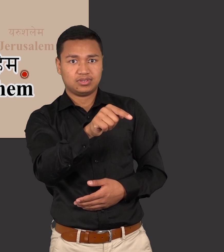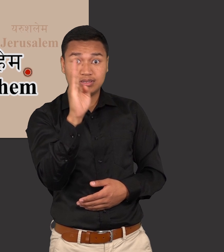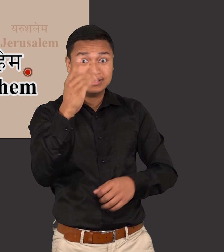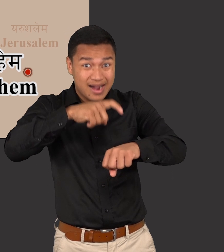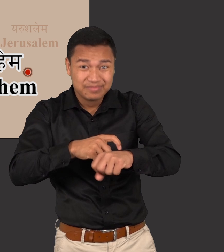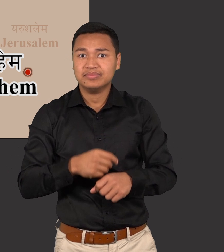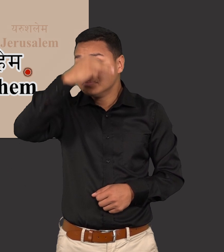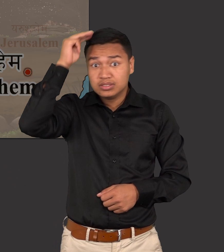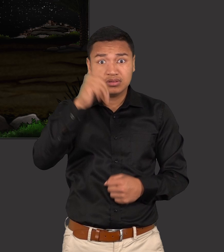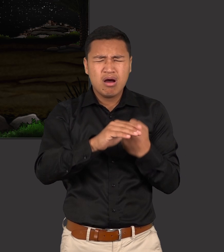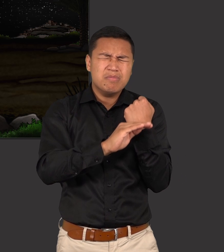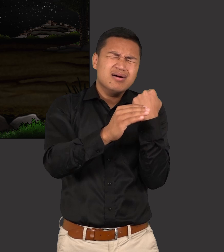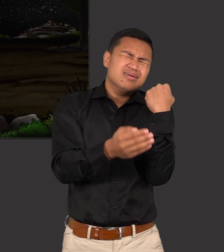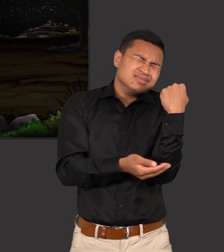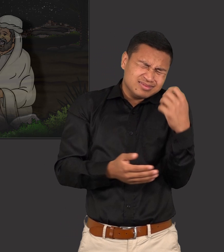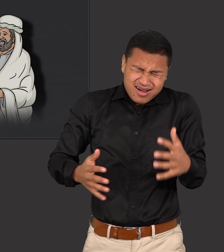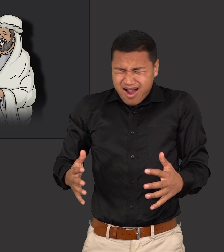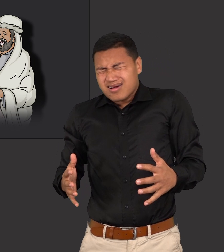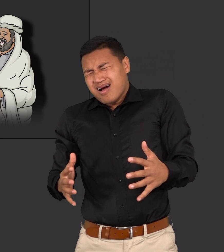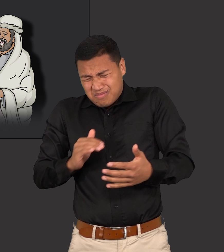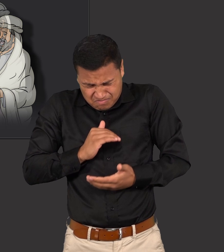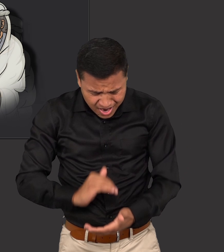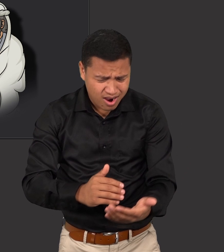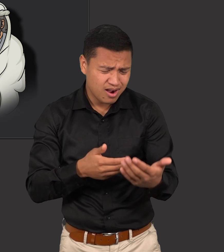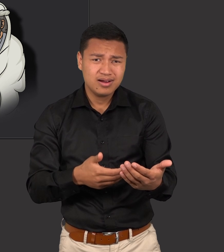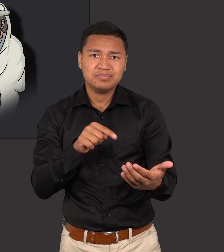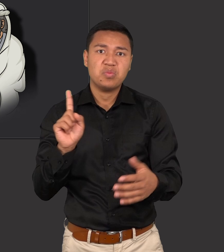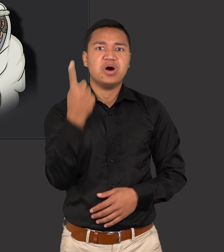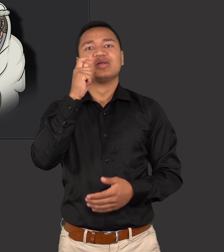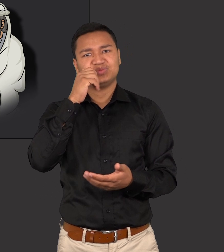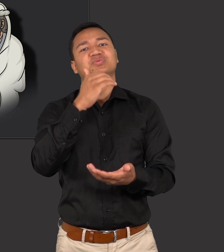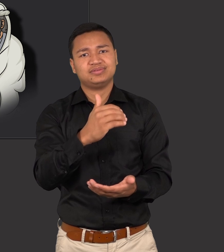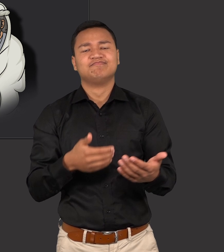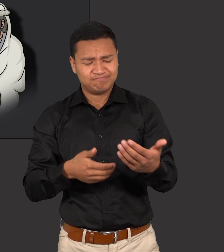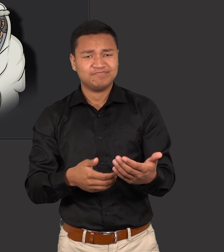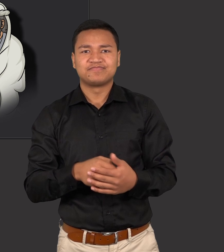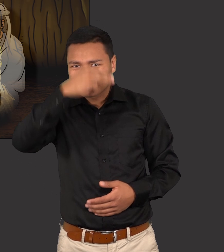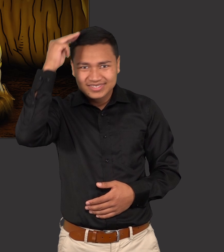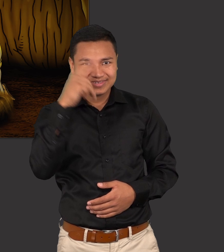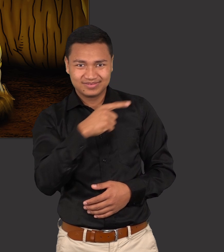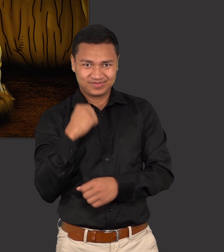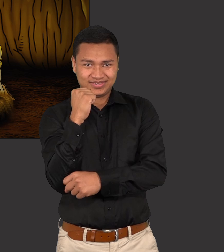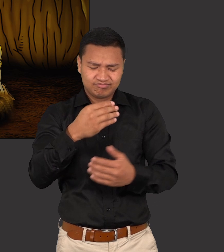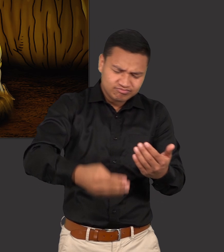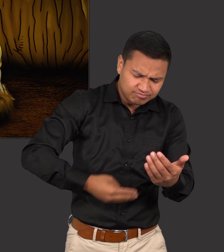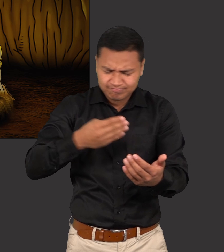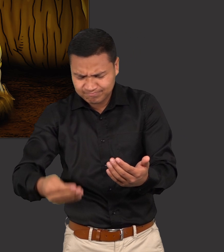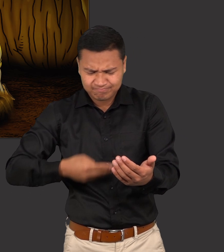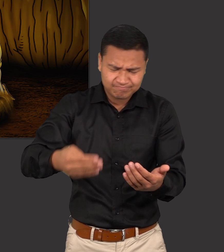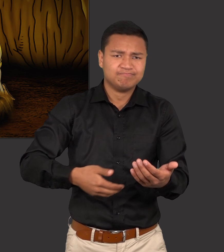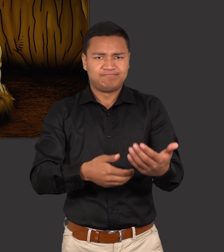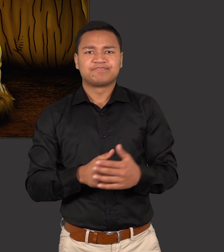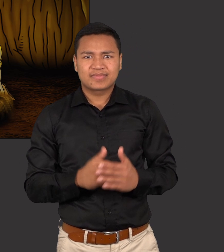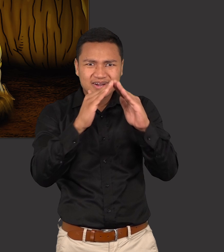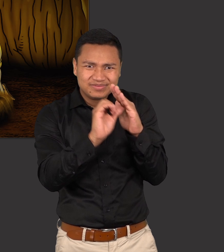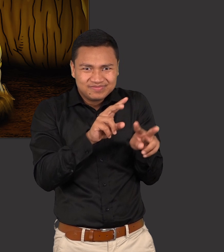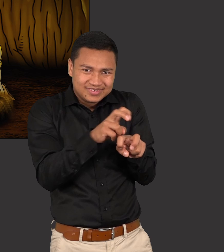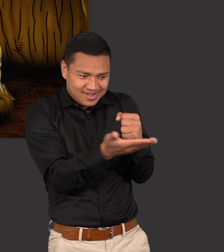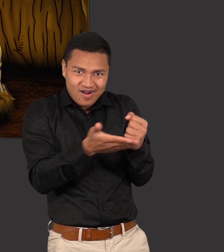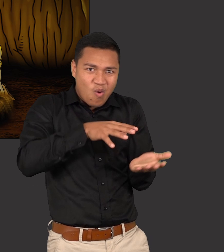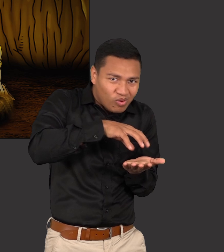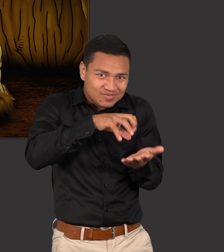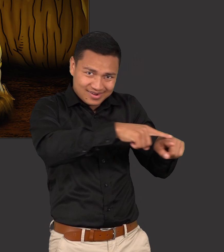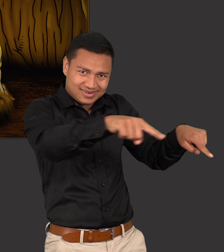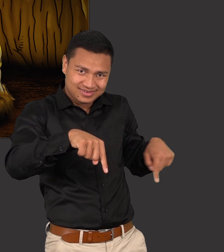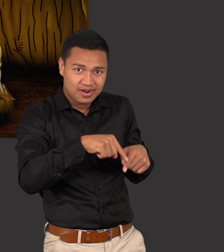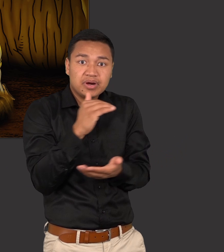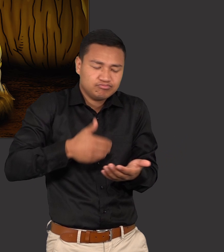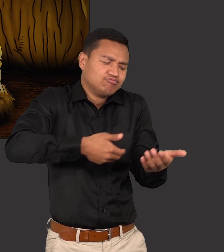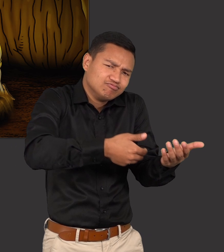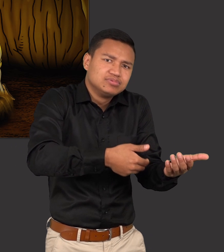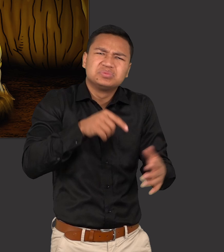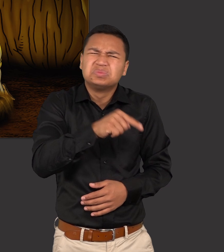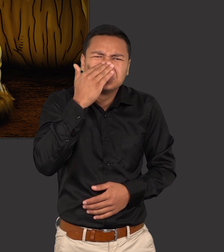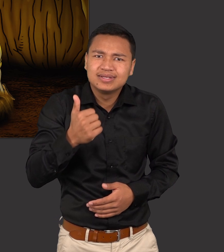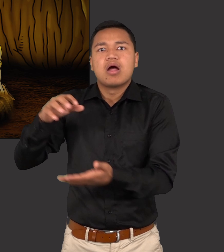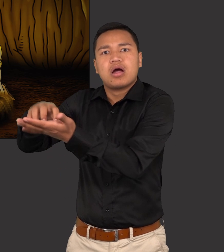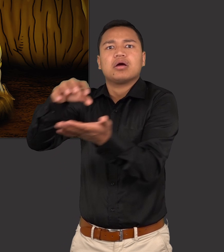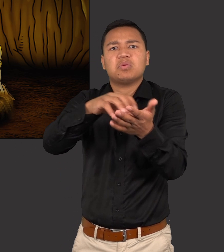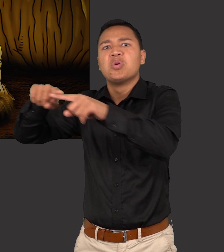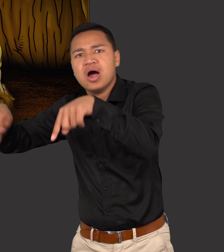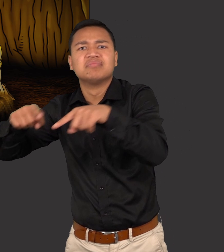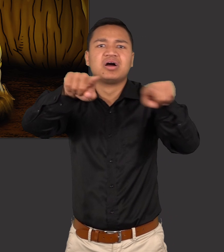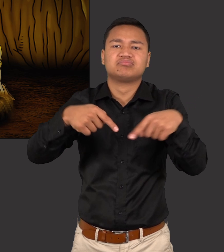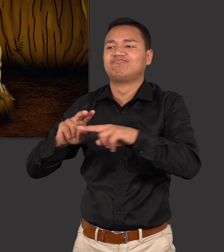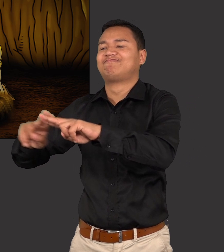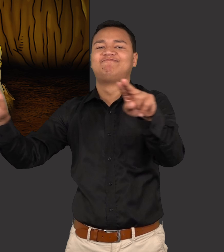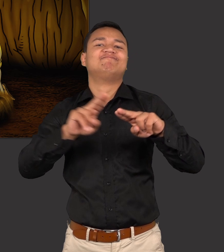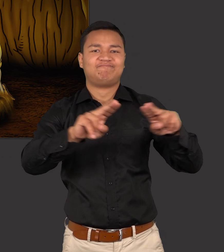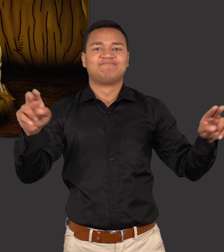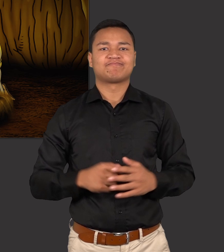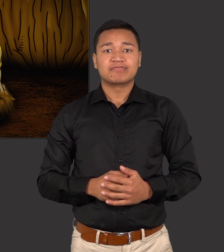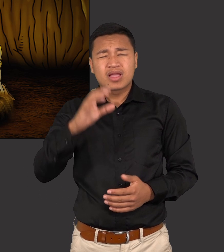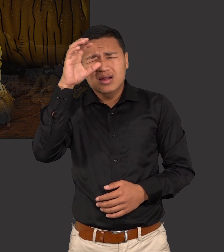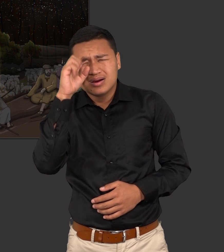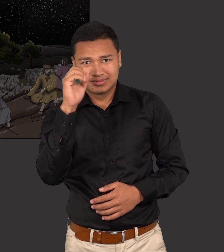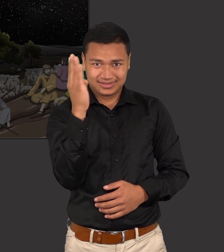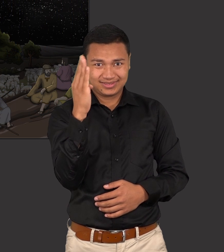While they were there, the time came for her Child to be born. And she gave birth to her firstborn, a Son. She wrapped Him in swaddling cloths and laid Him in a manger, because there was no room for them in the inn.